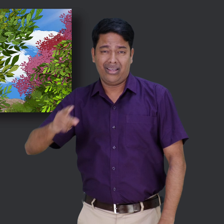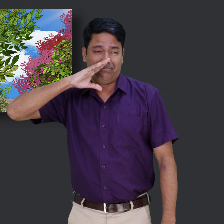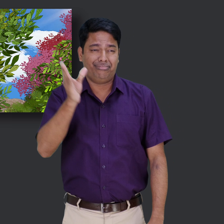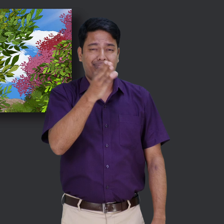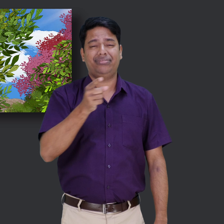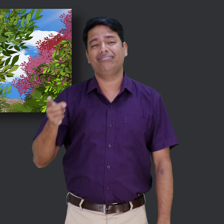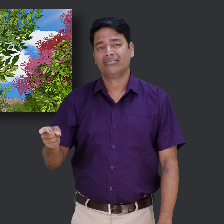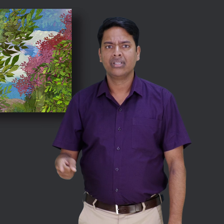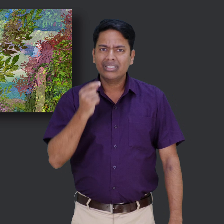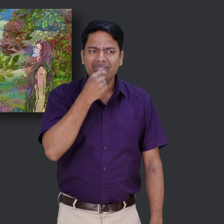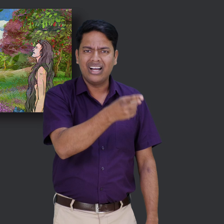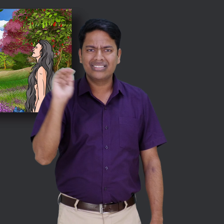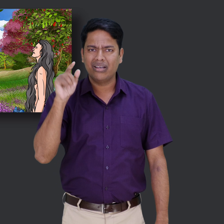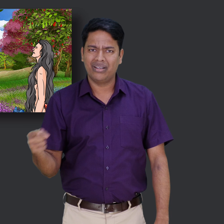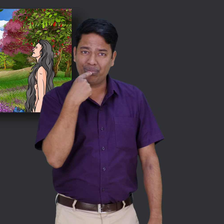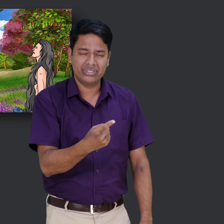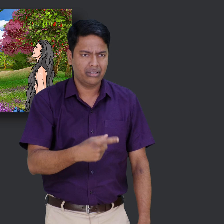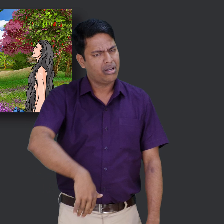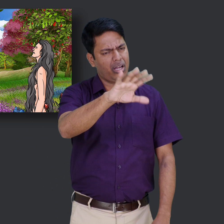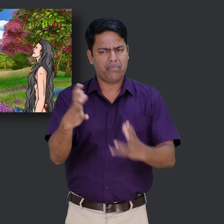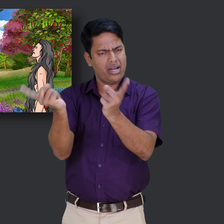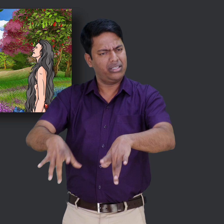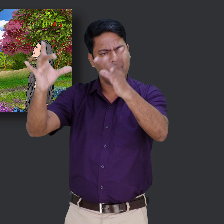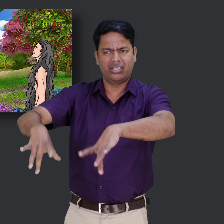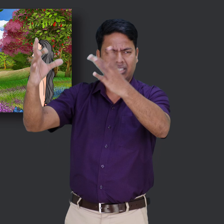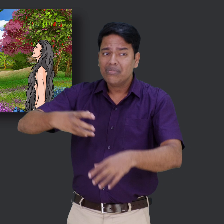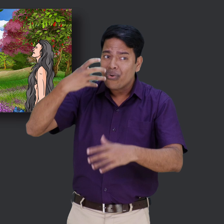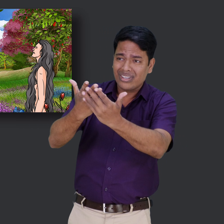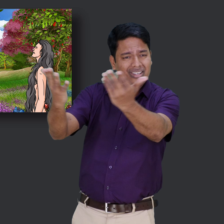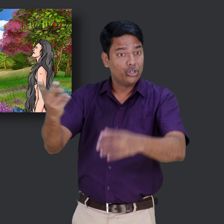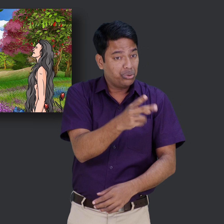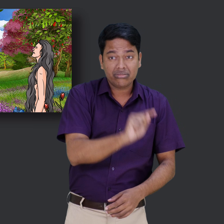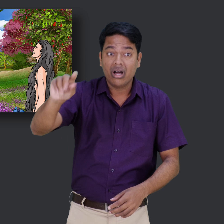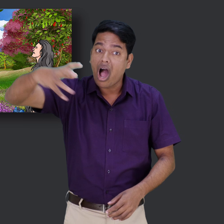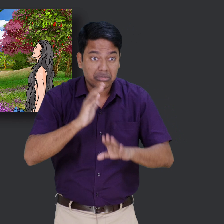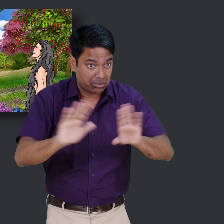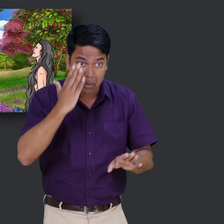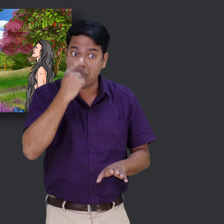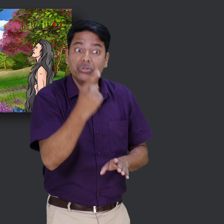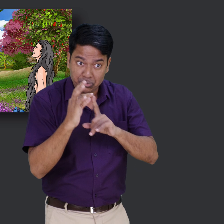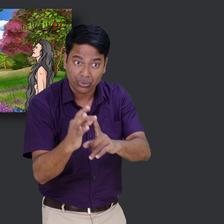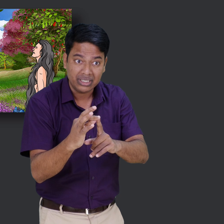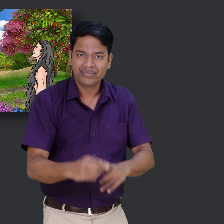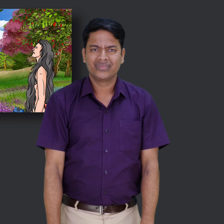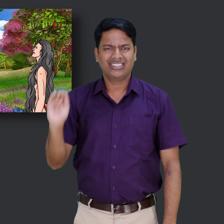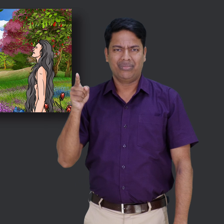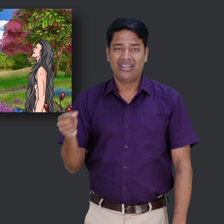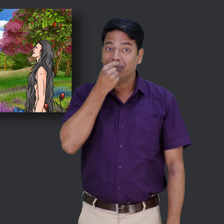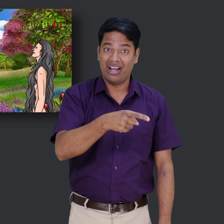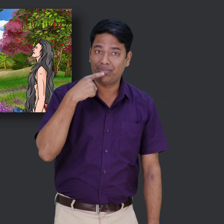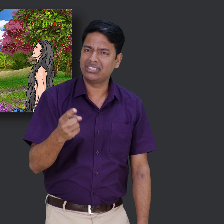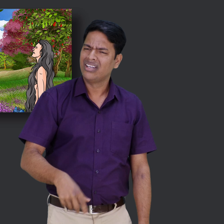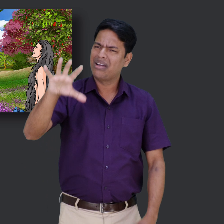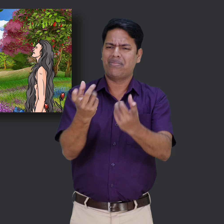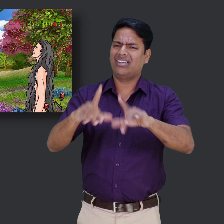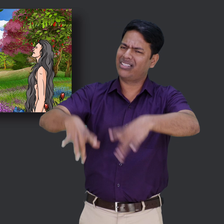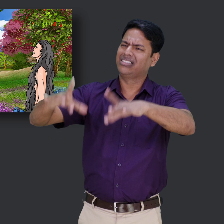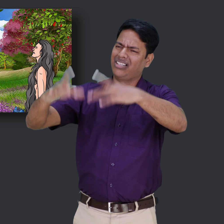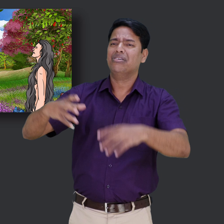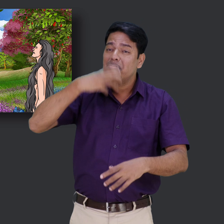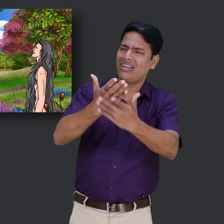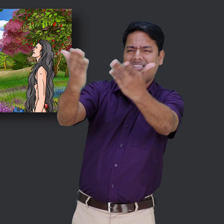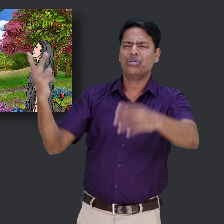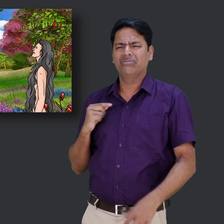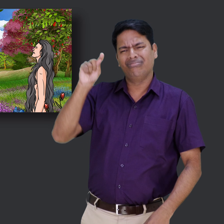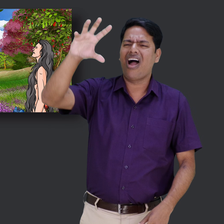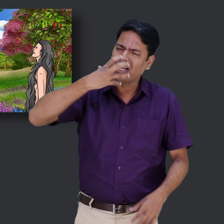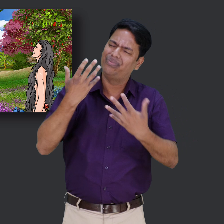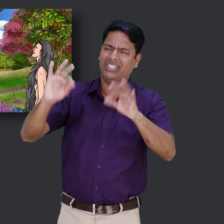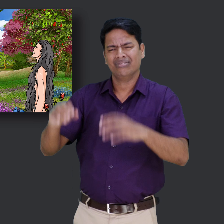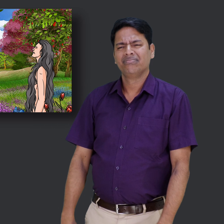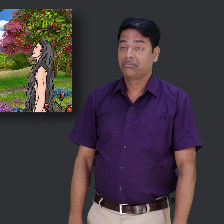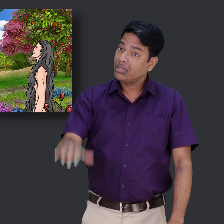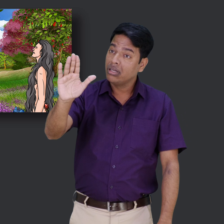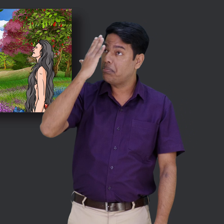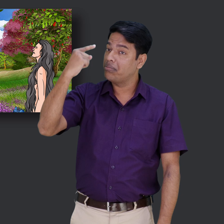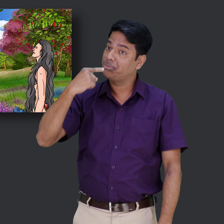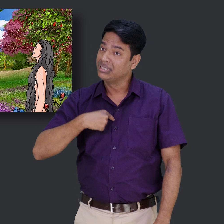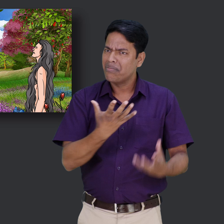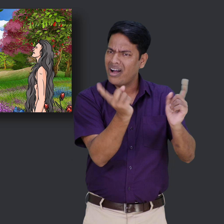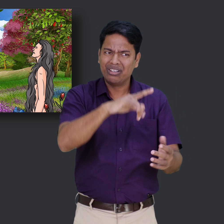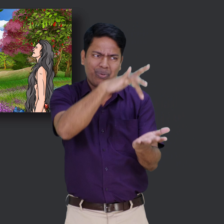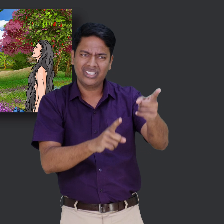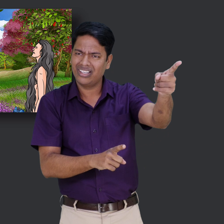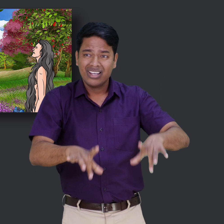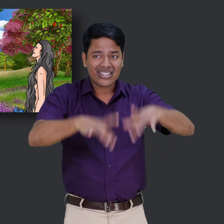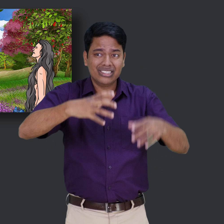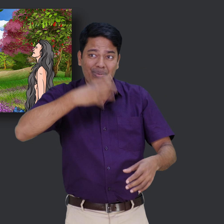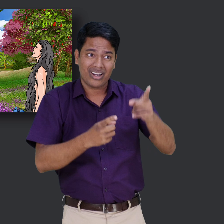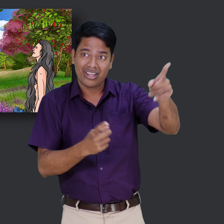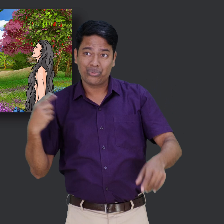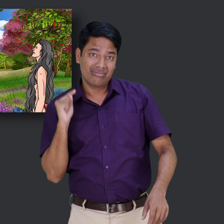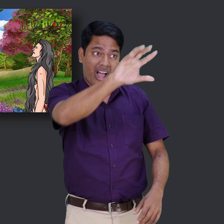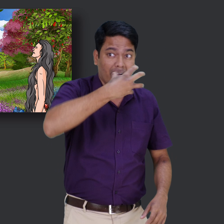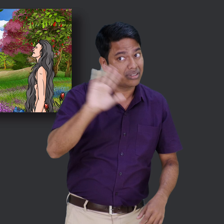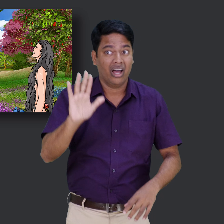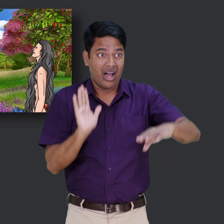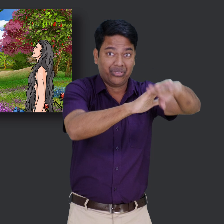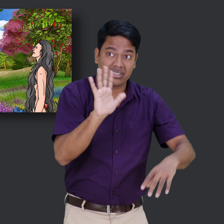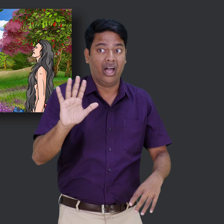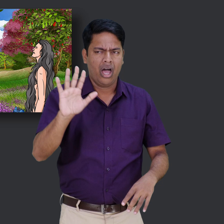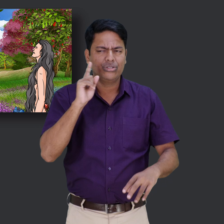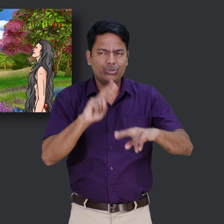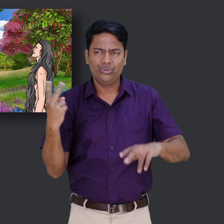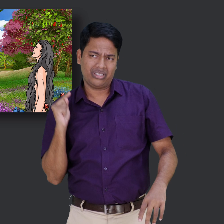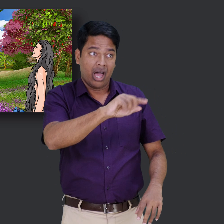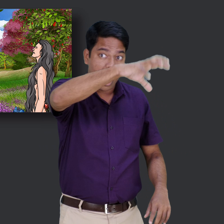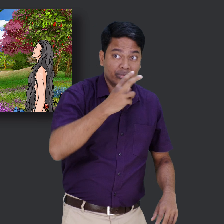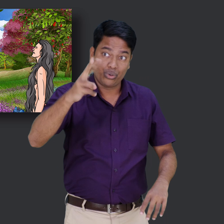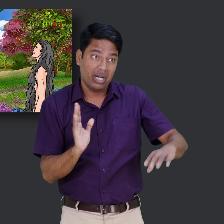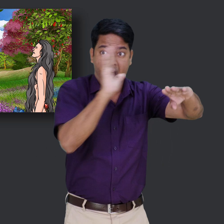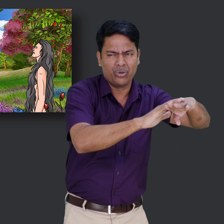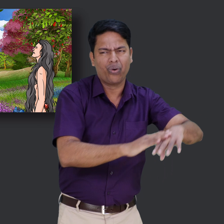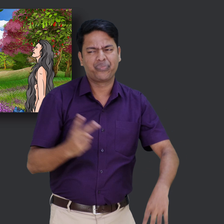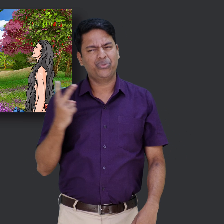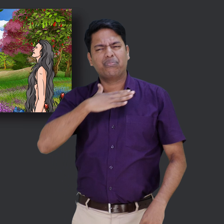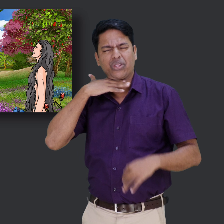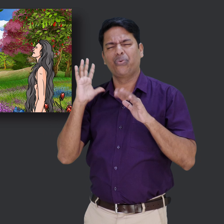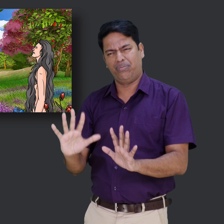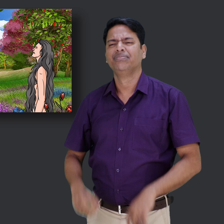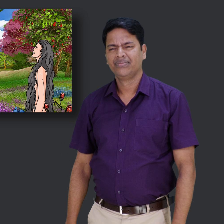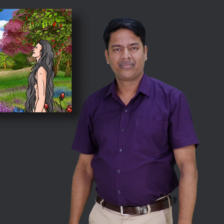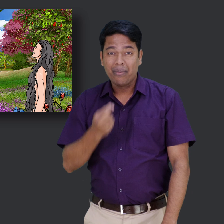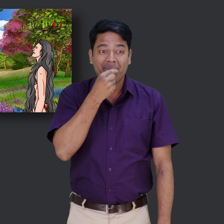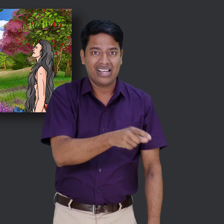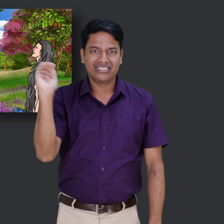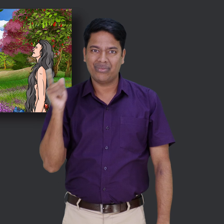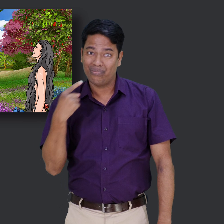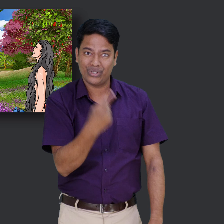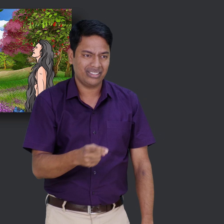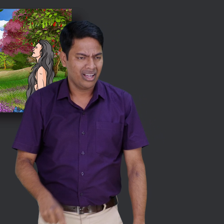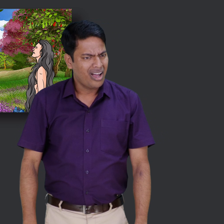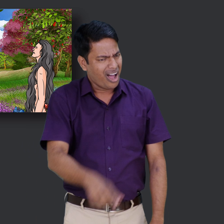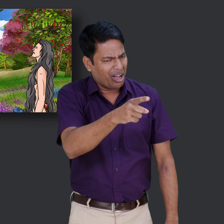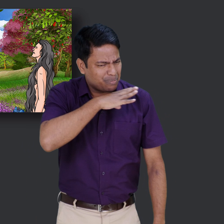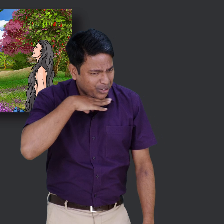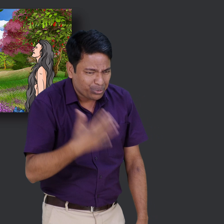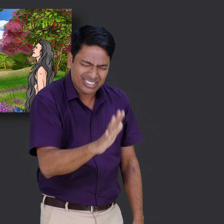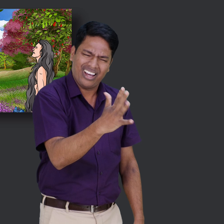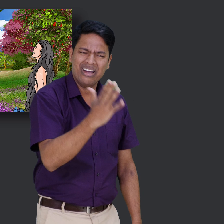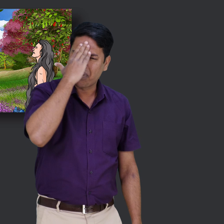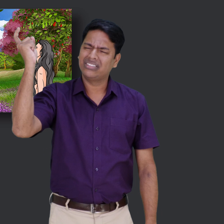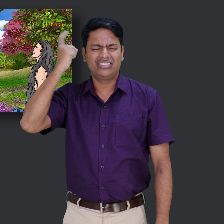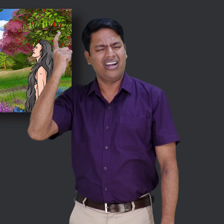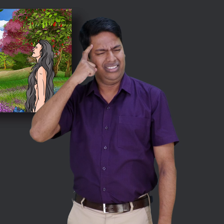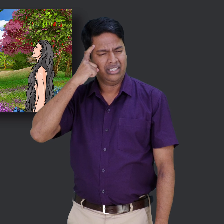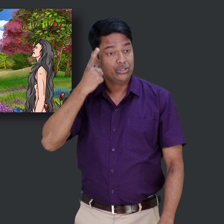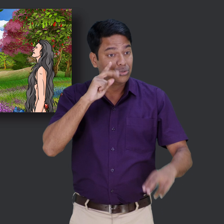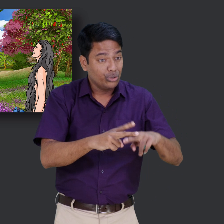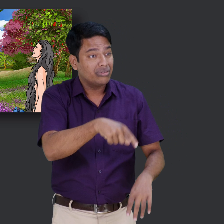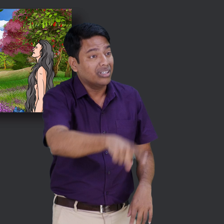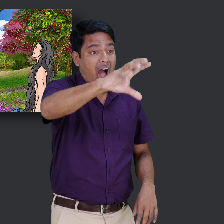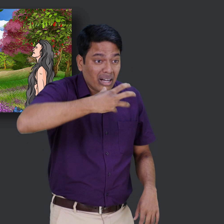And he said to the woman, “Did God really say, ‘You must not eat from any tree in the garden?’” The woman answered the serpent, “We may eat the fruit of the trees of the garden, but about the fruit of the tree in the middle of the garden, God has said, ‘You must not eat of it or touch it, or you will die.’” “You will not surely die,” the serpent told her.